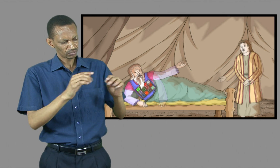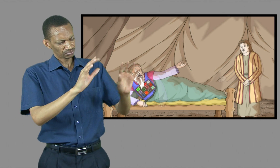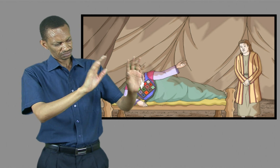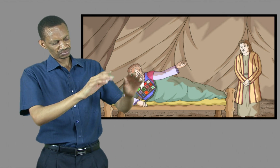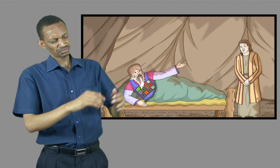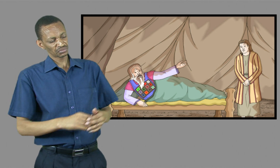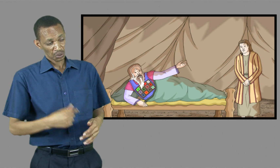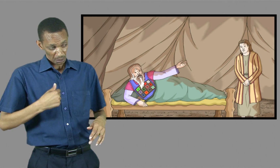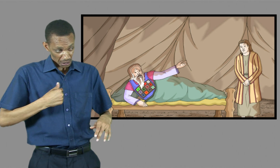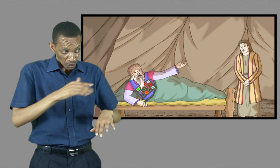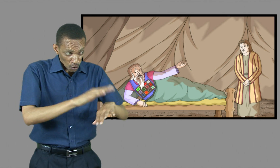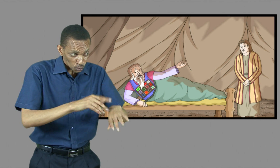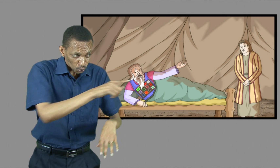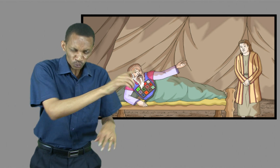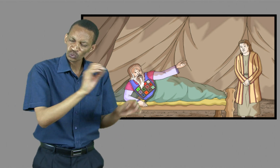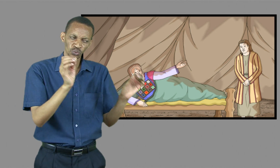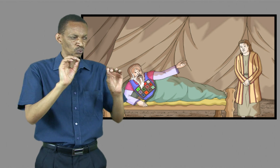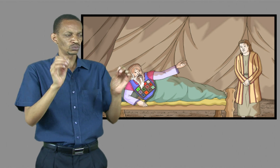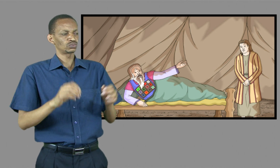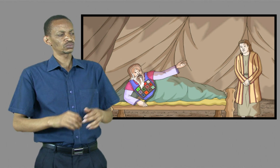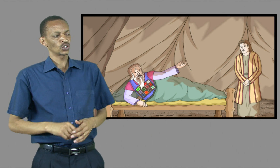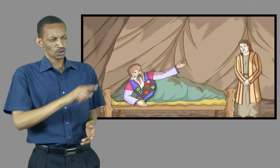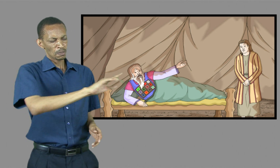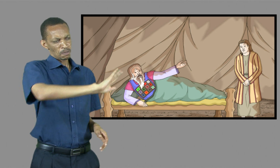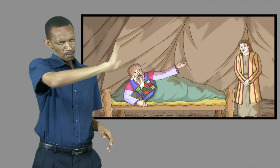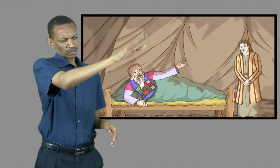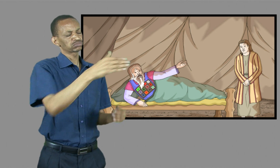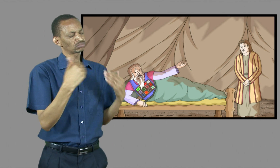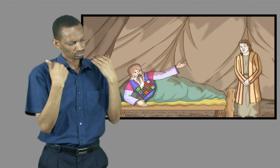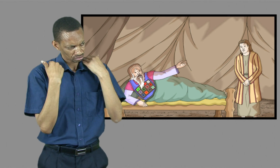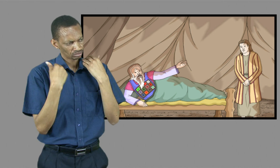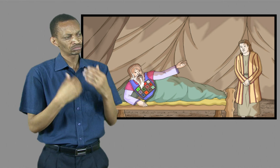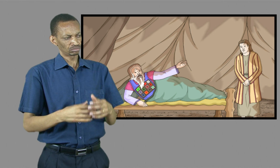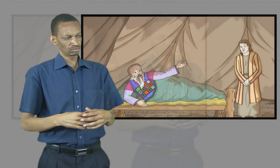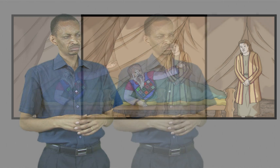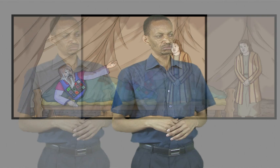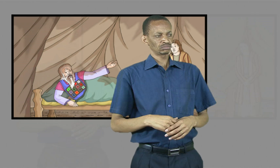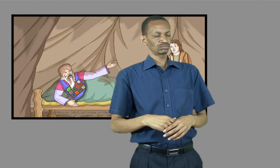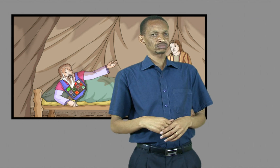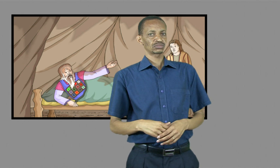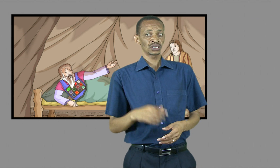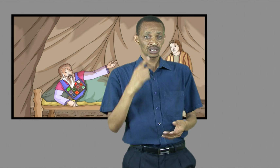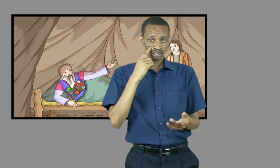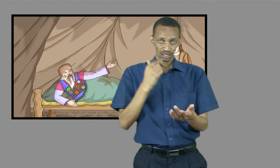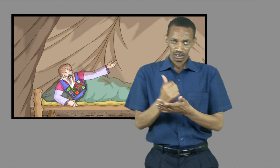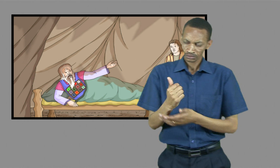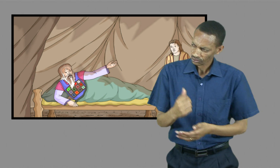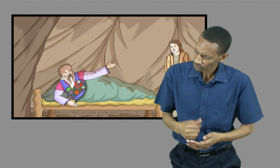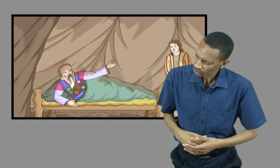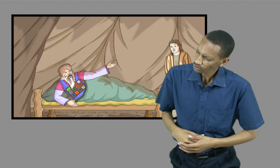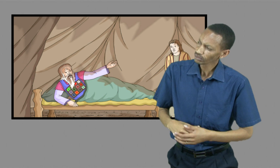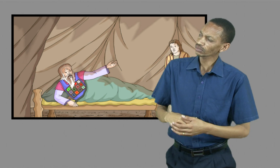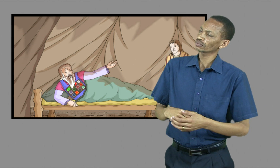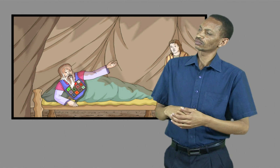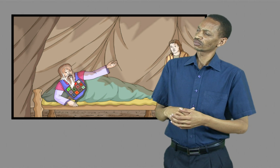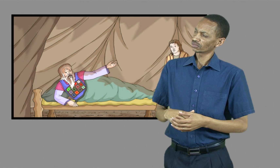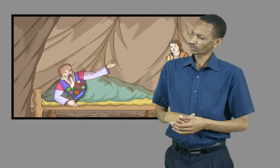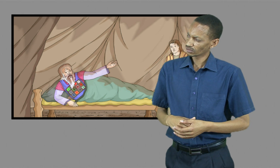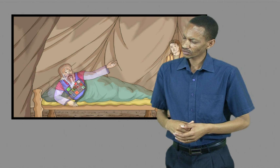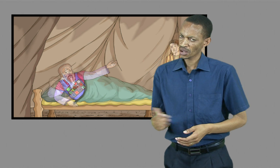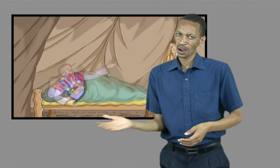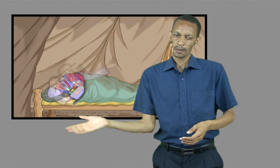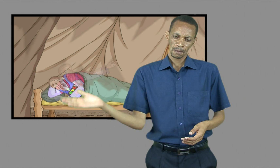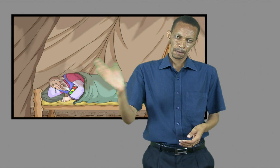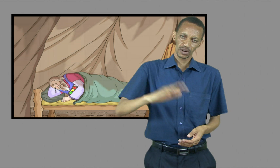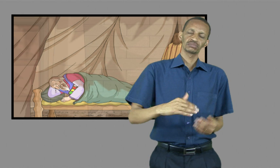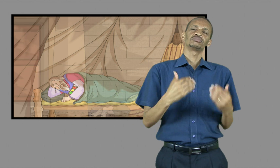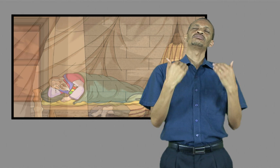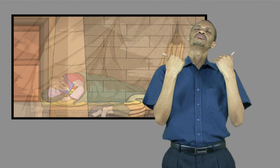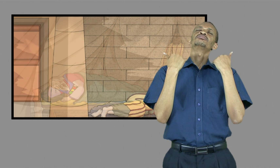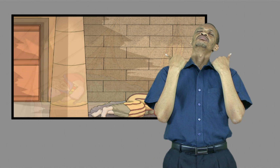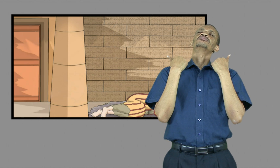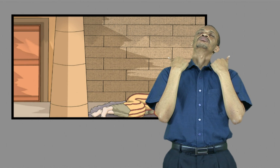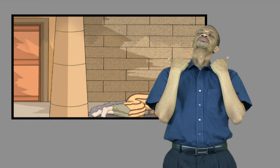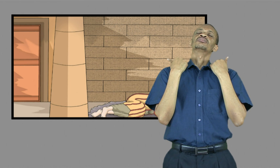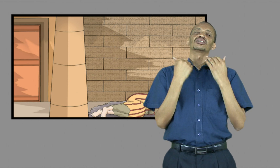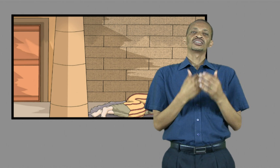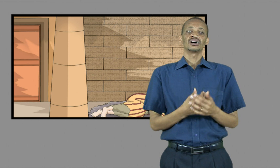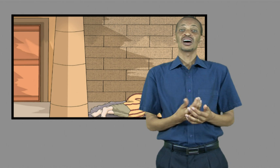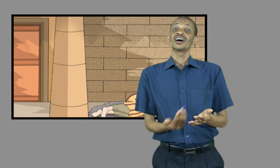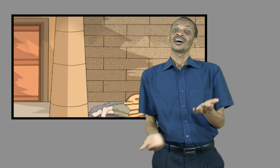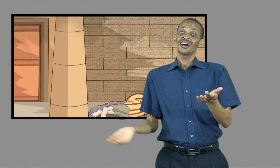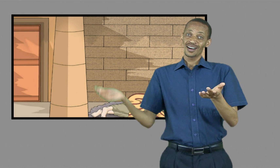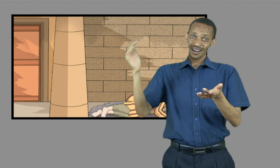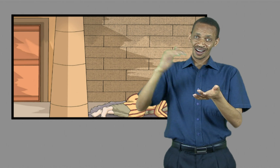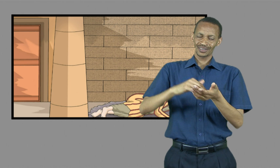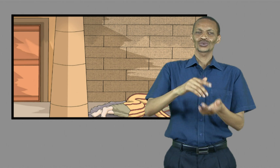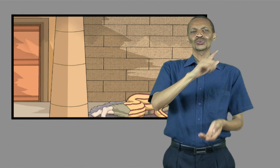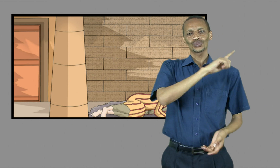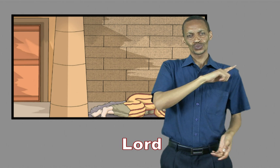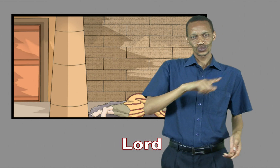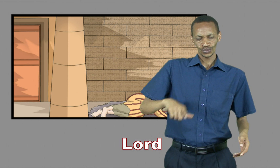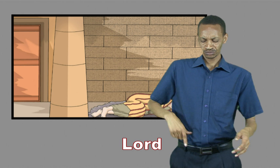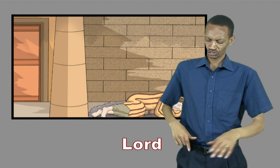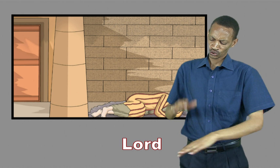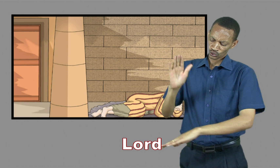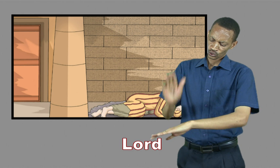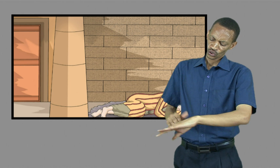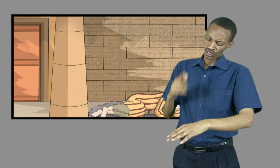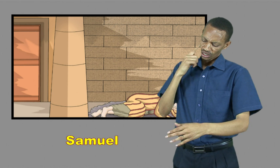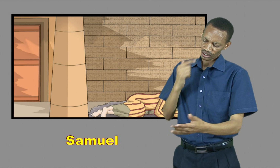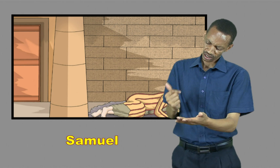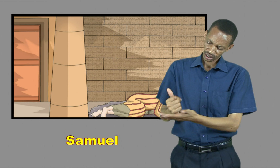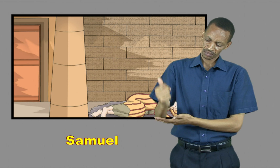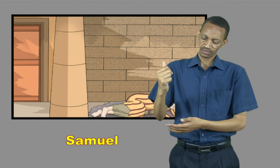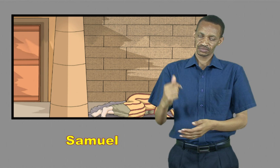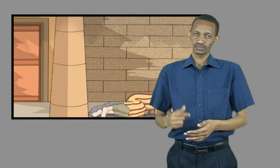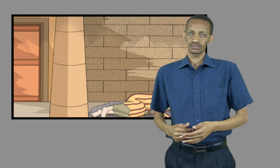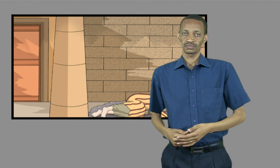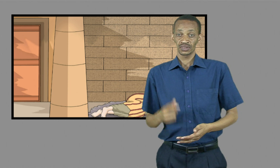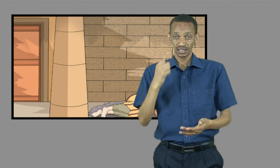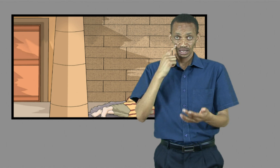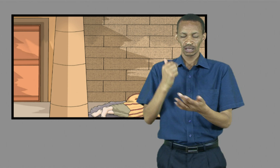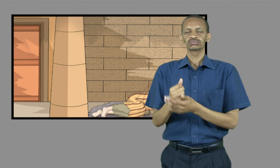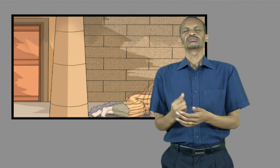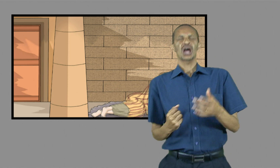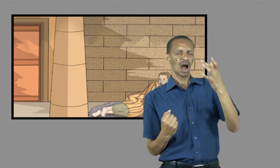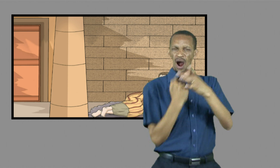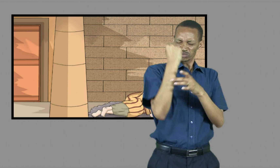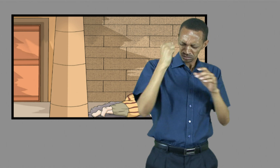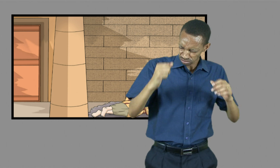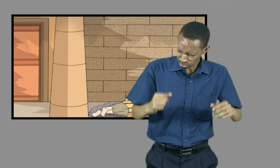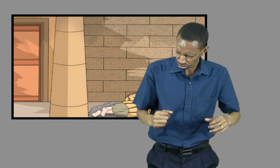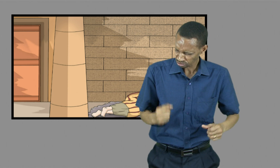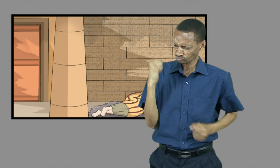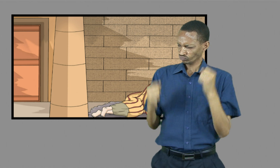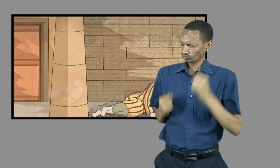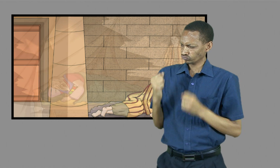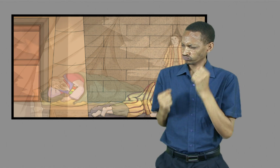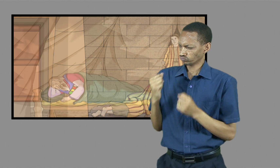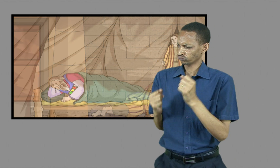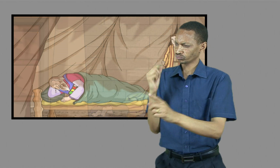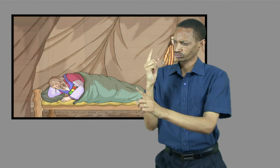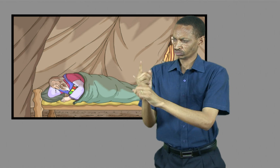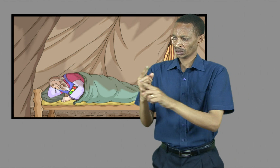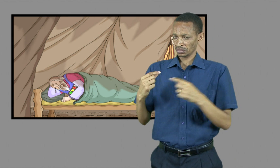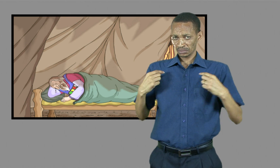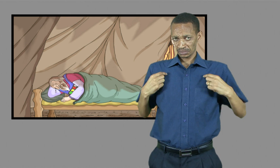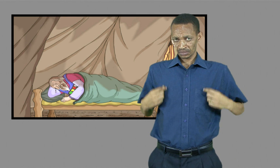“Go back and lie down.” So he went and lay down. Once again the LORD called, “Samuel!”